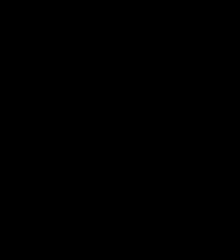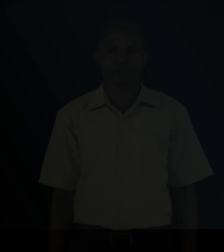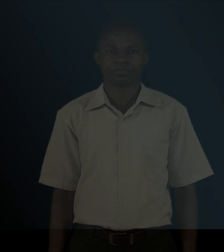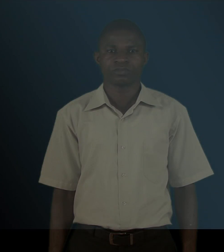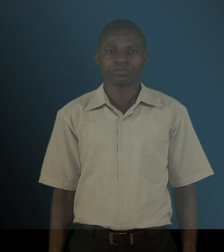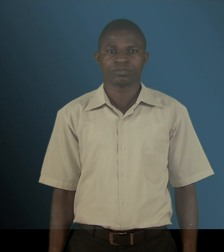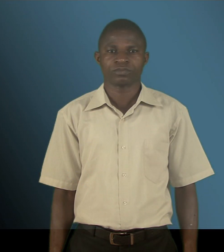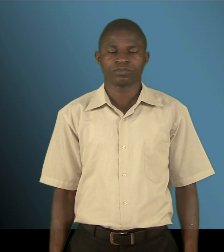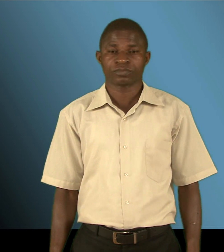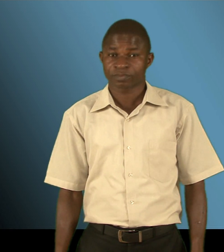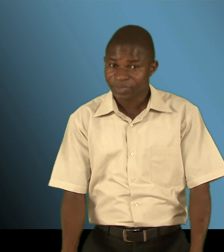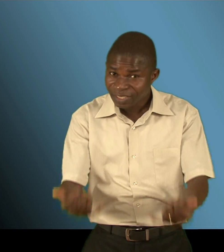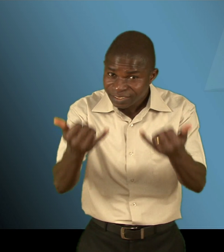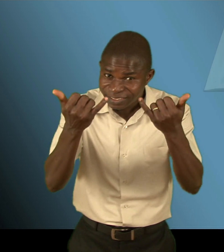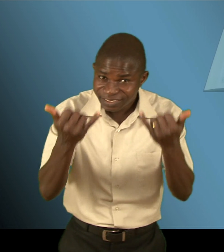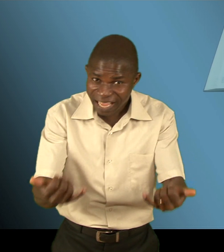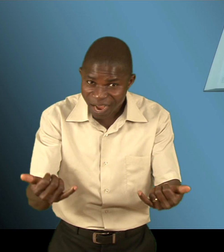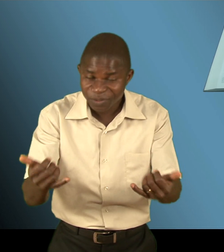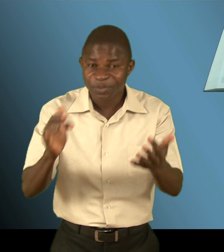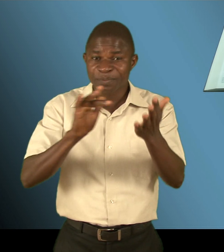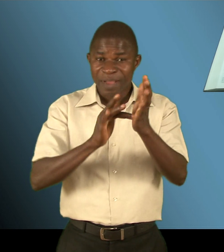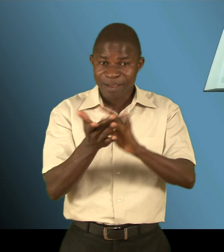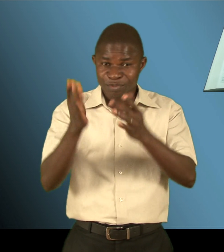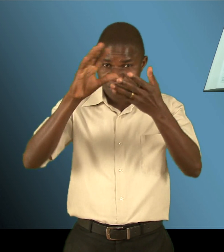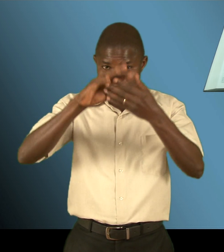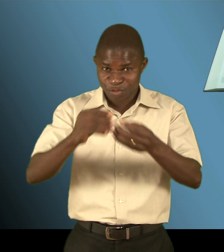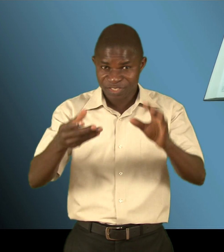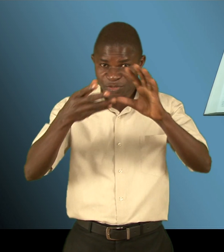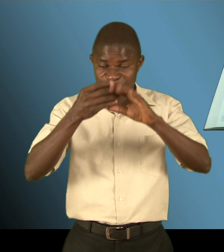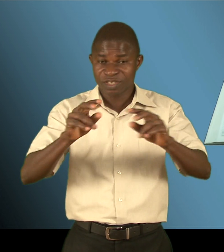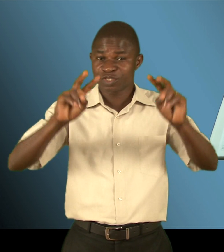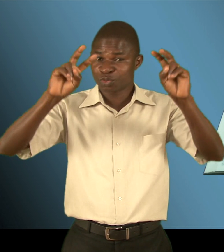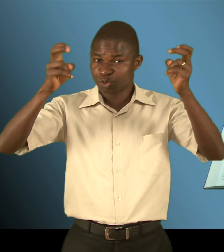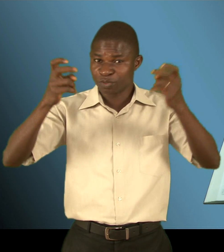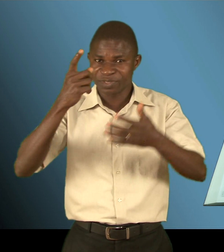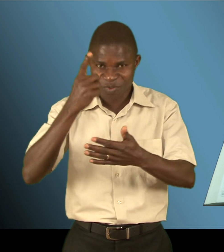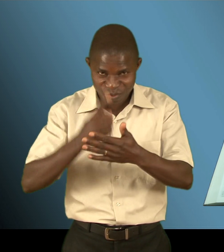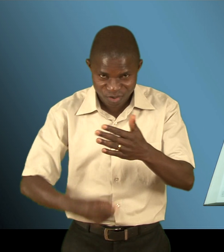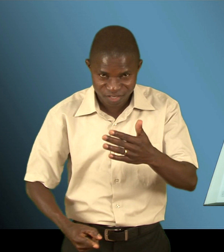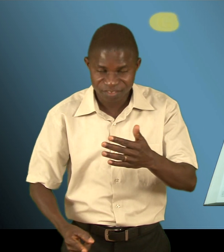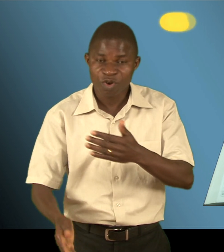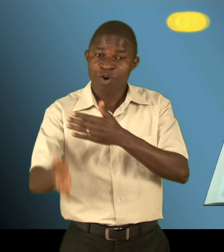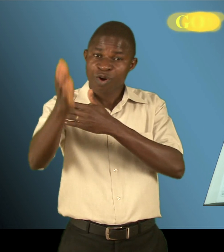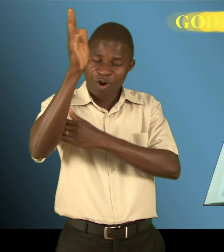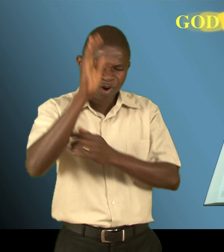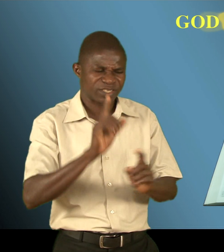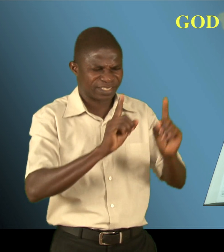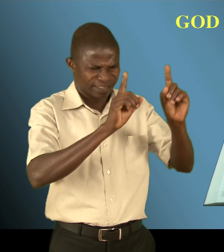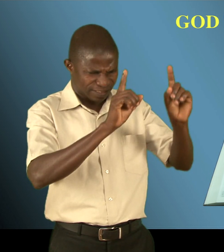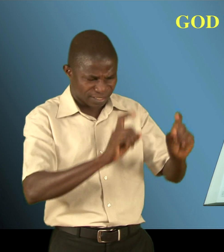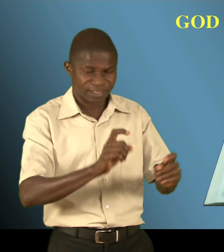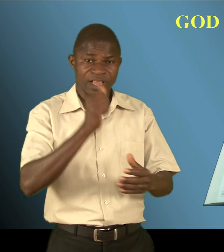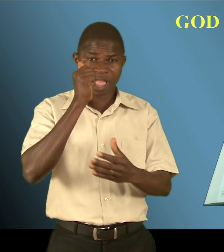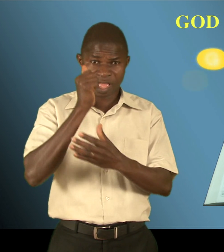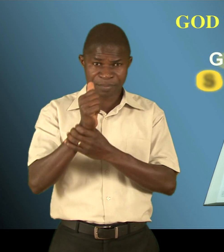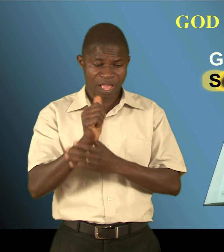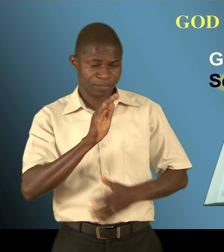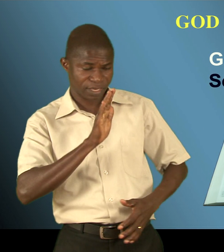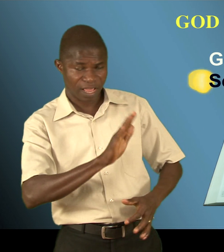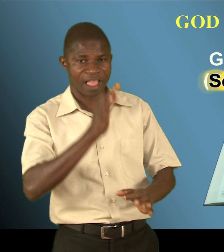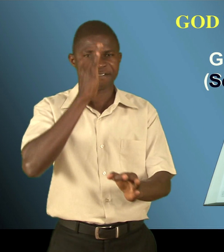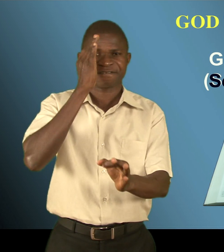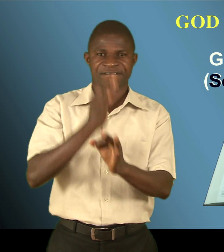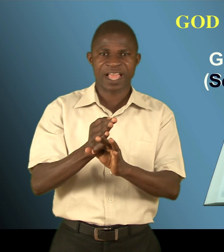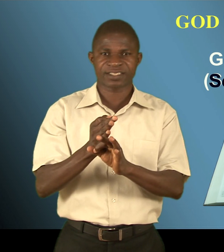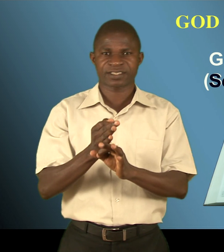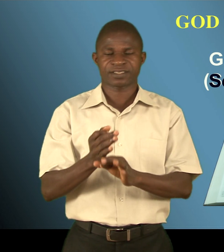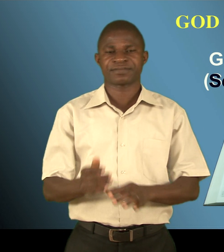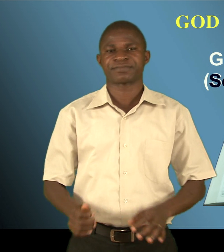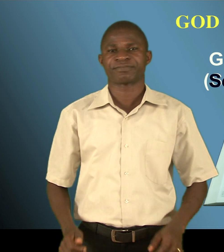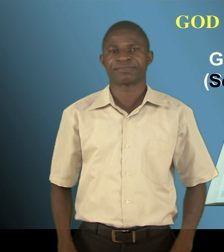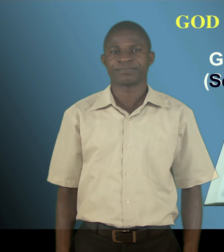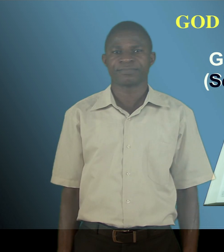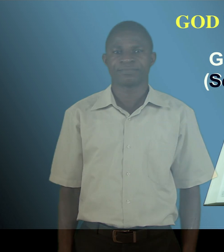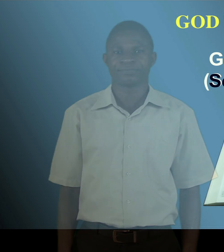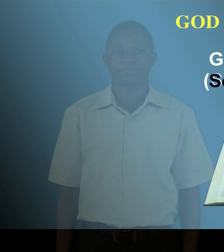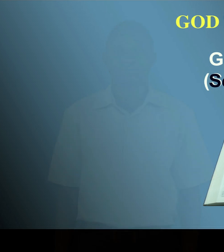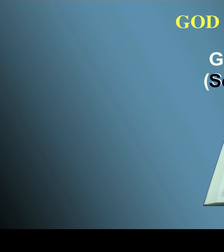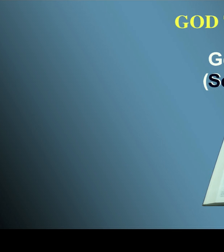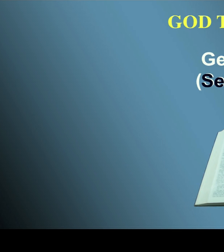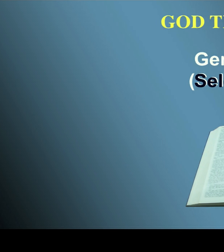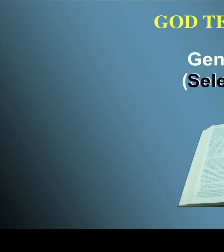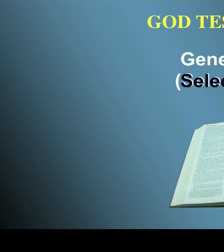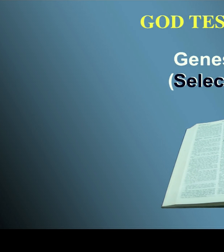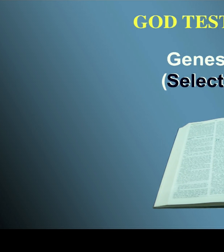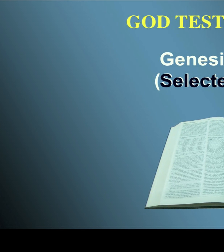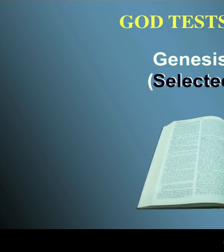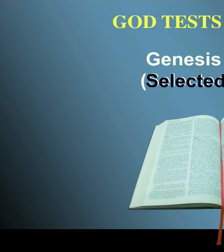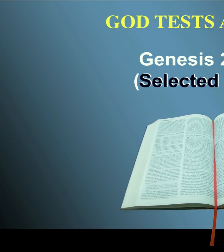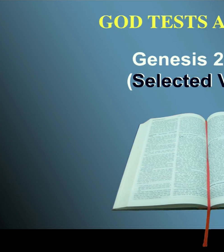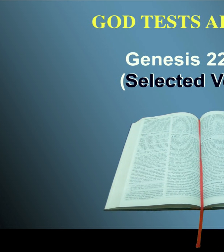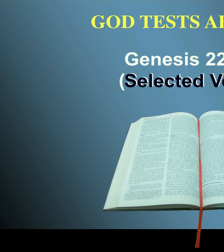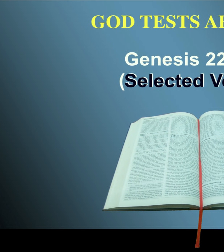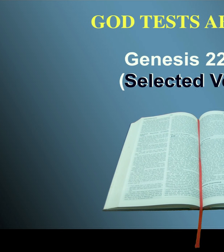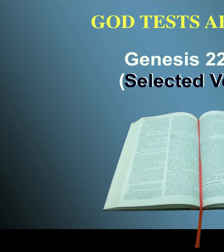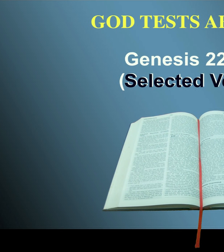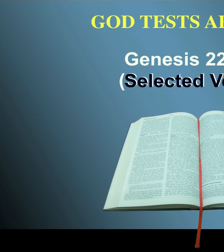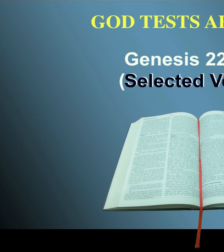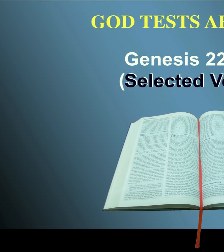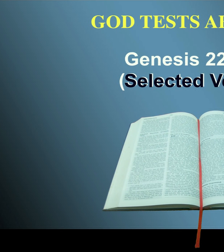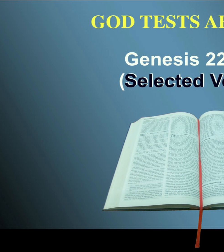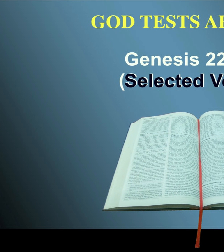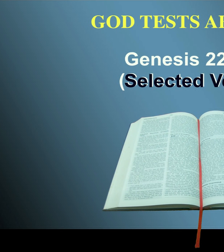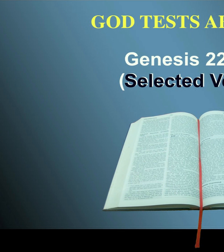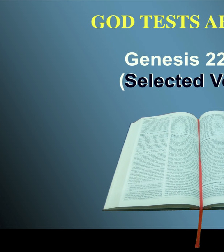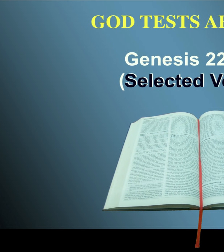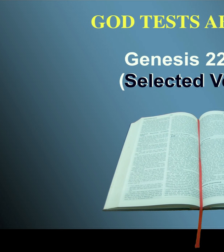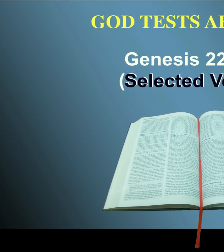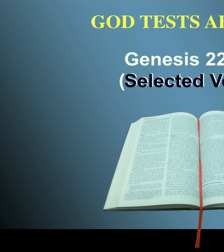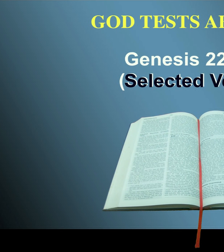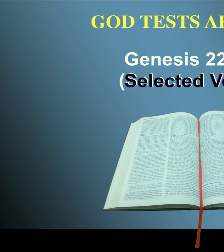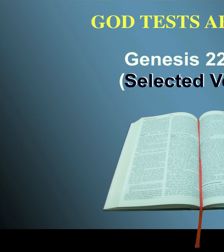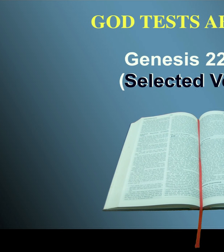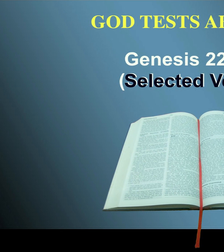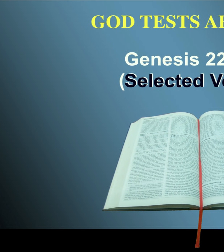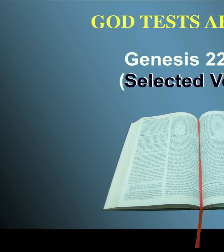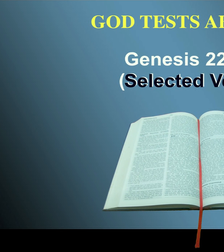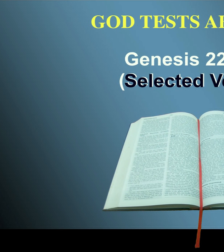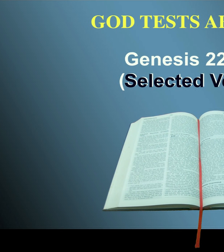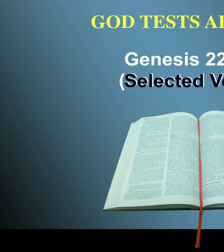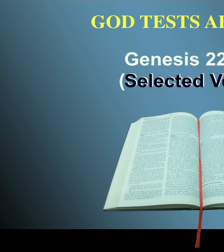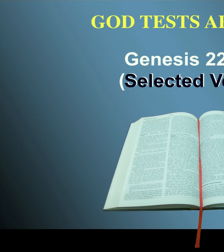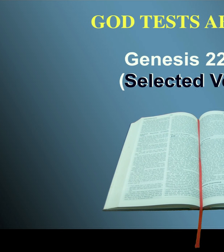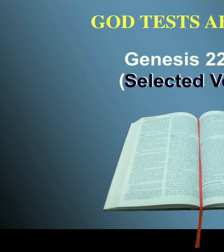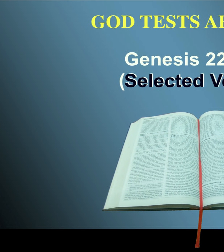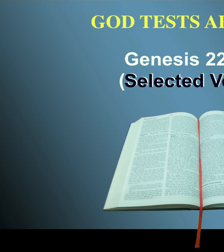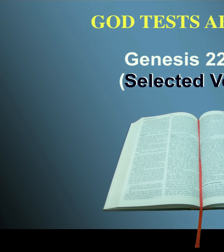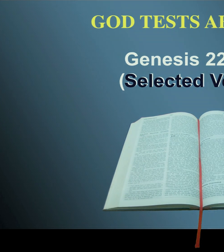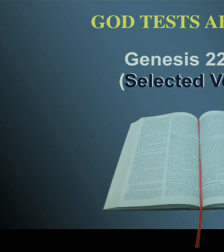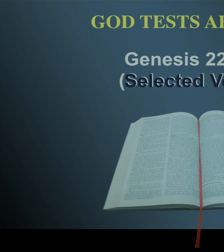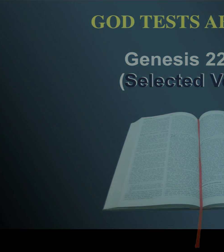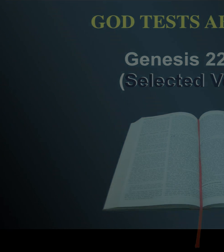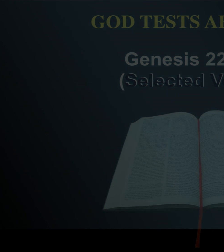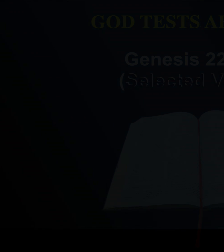God tests Abraham